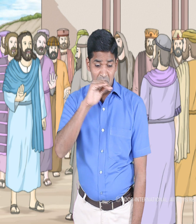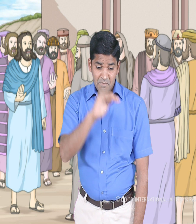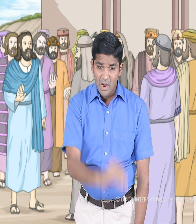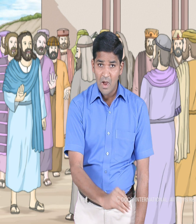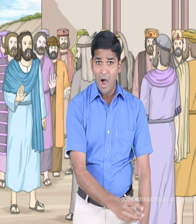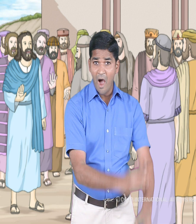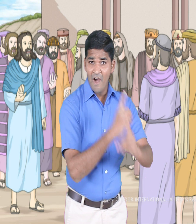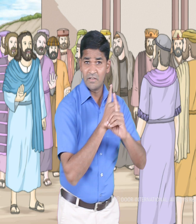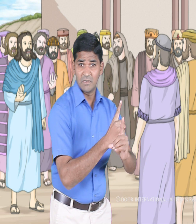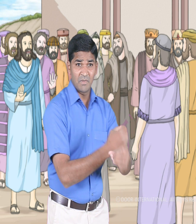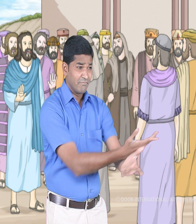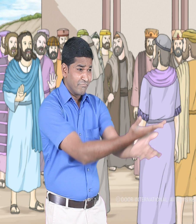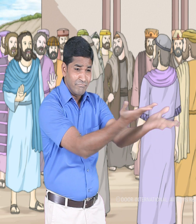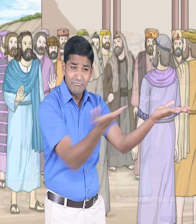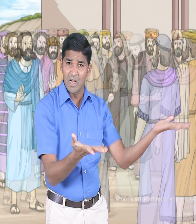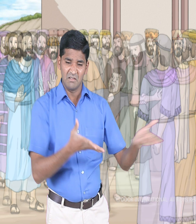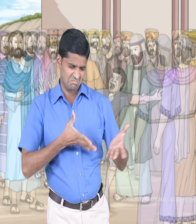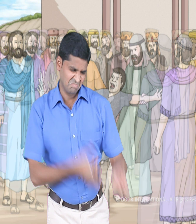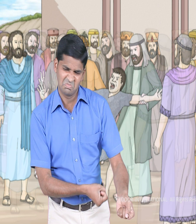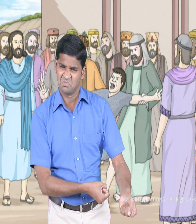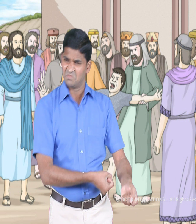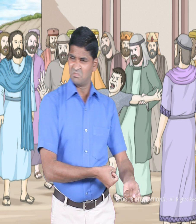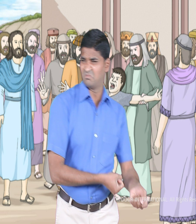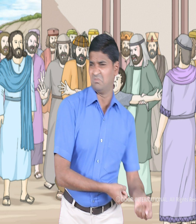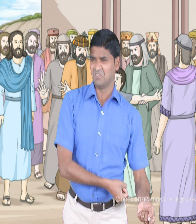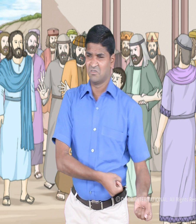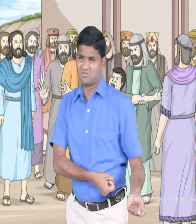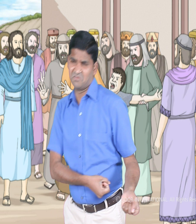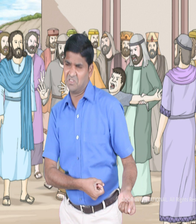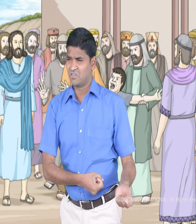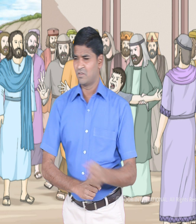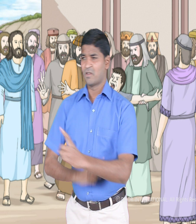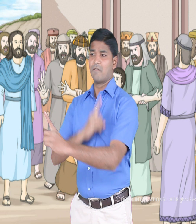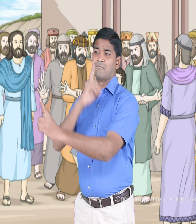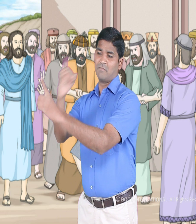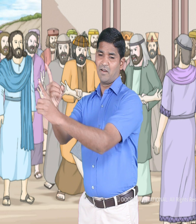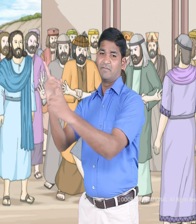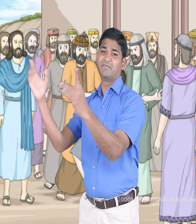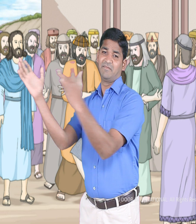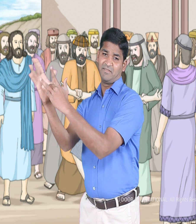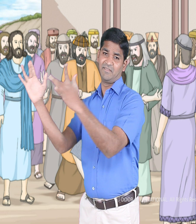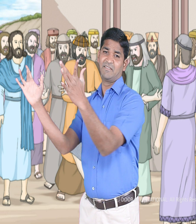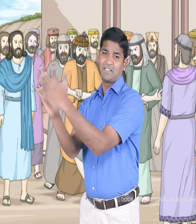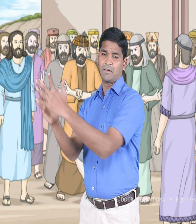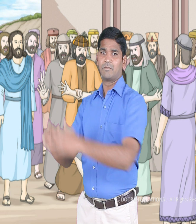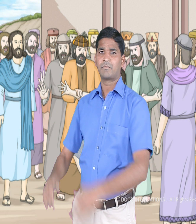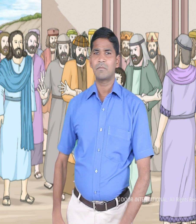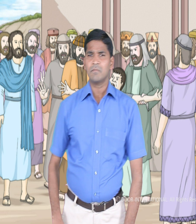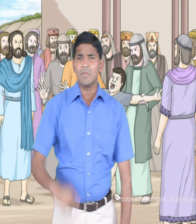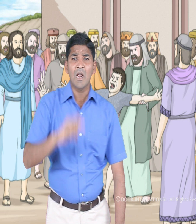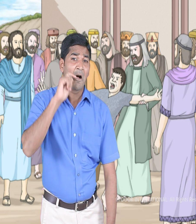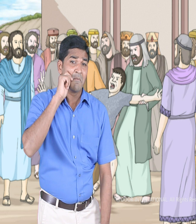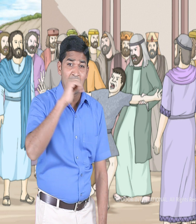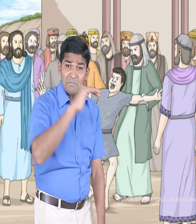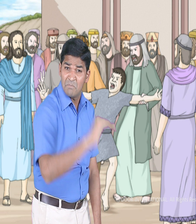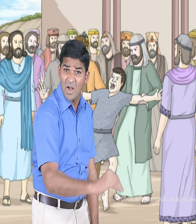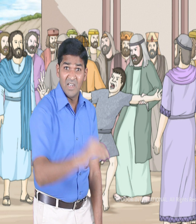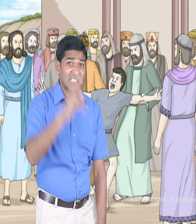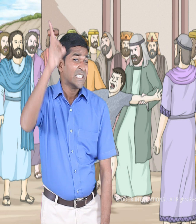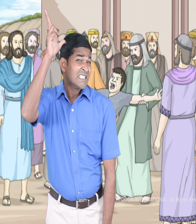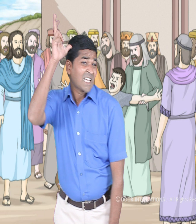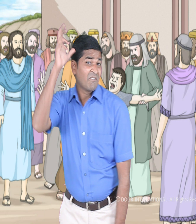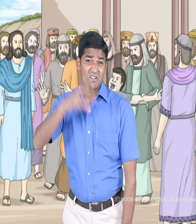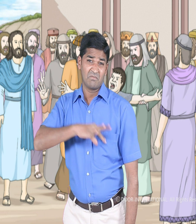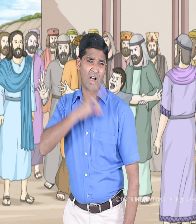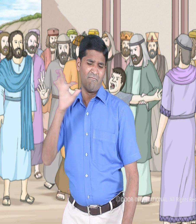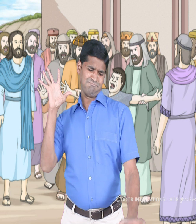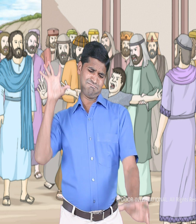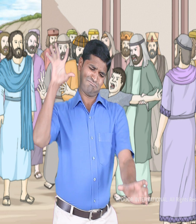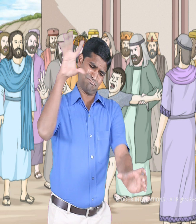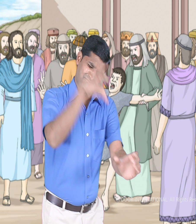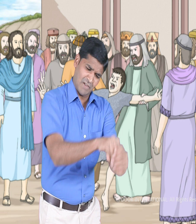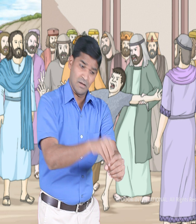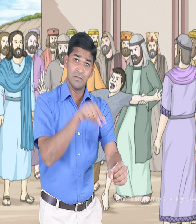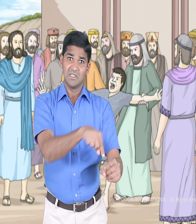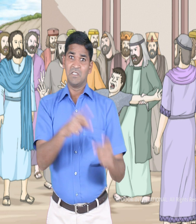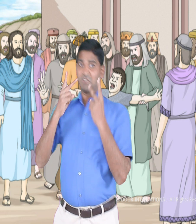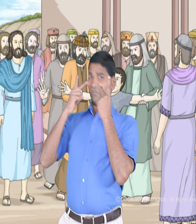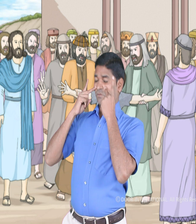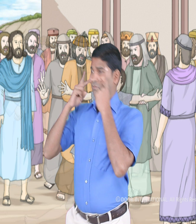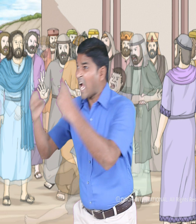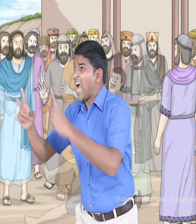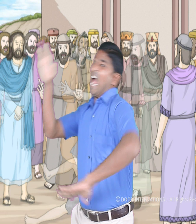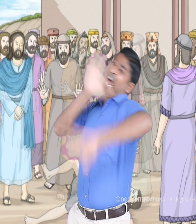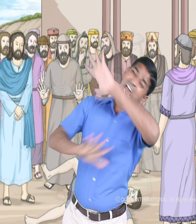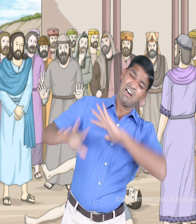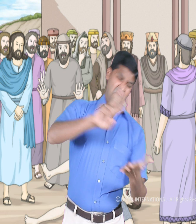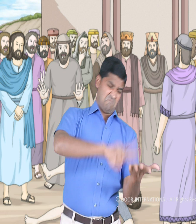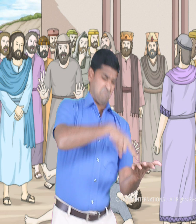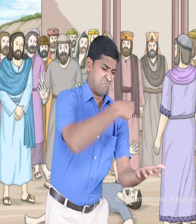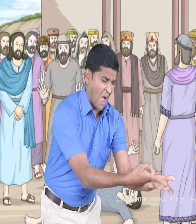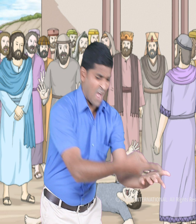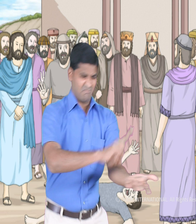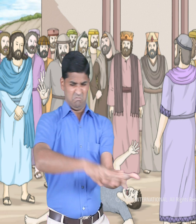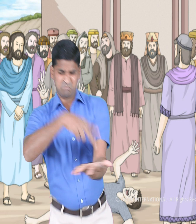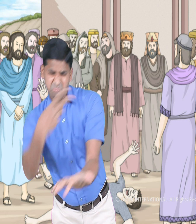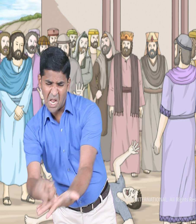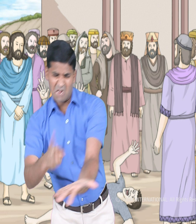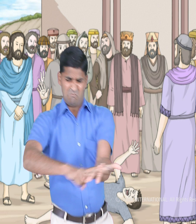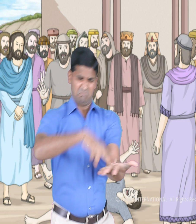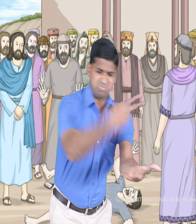So they brought him, and seeing Jesus, the spirit immediately threw the boy into a convulsion.